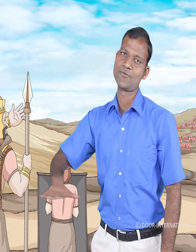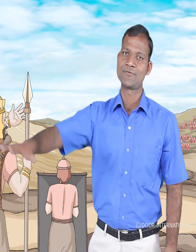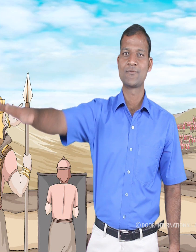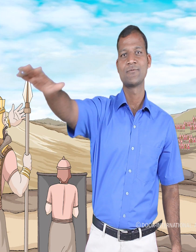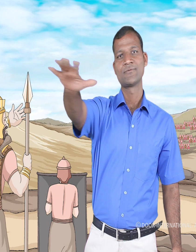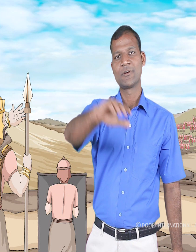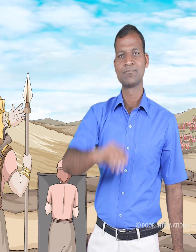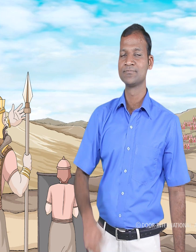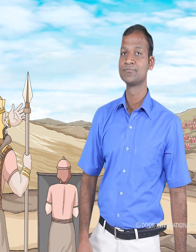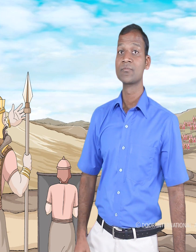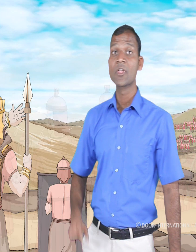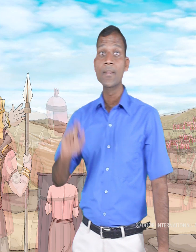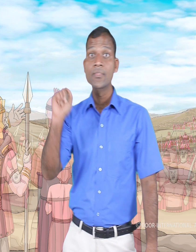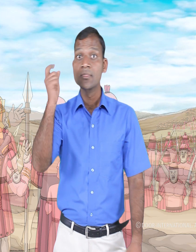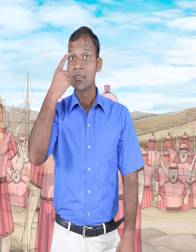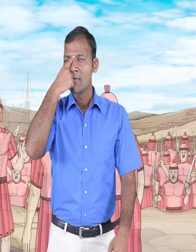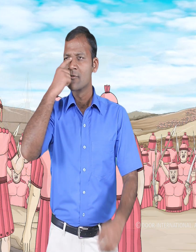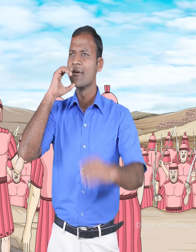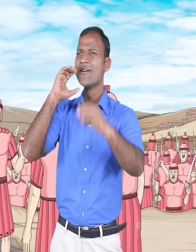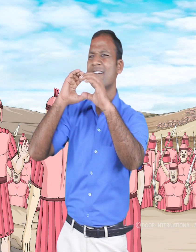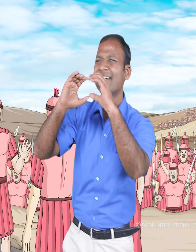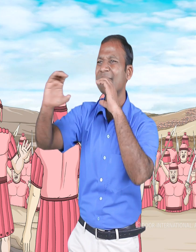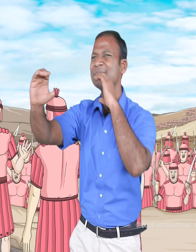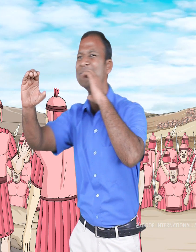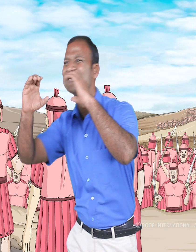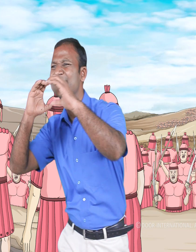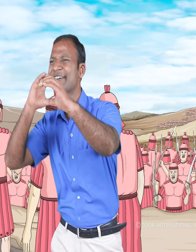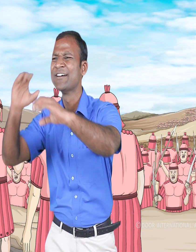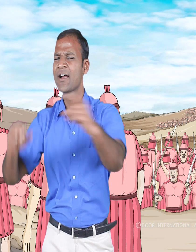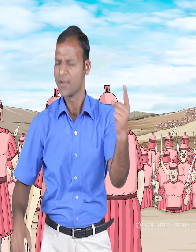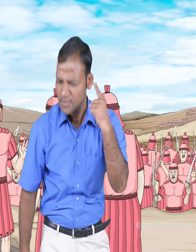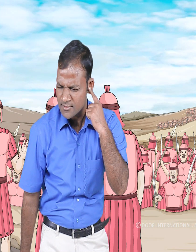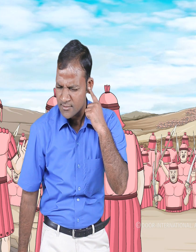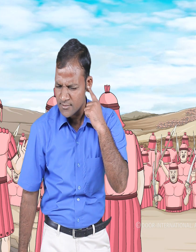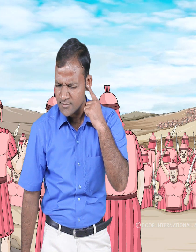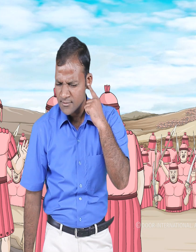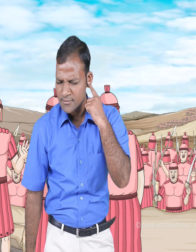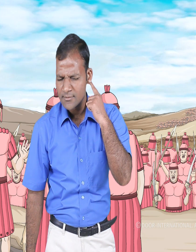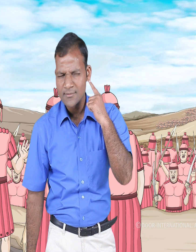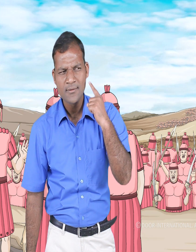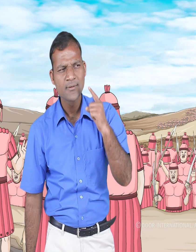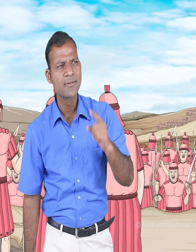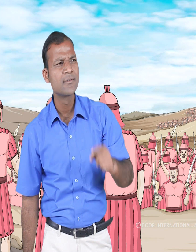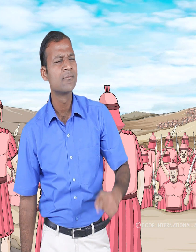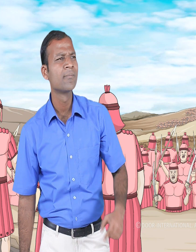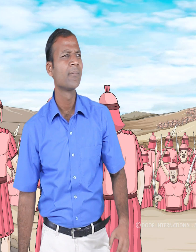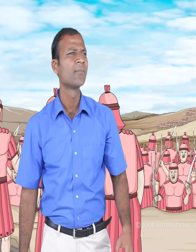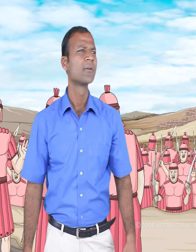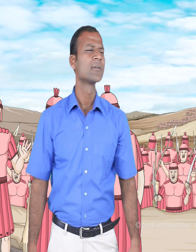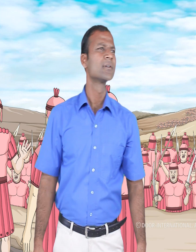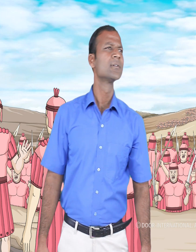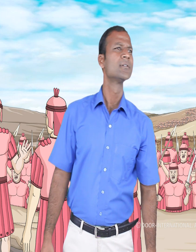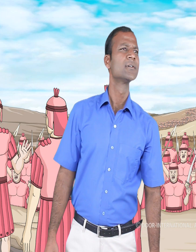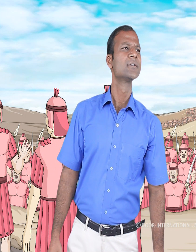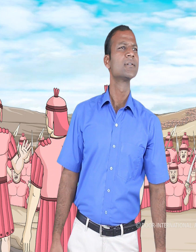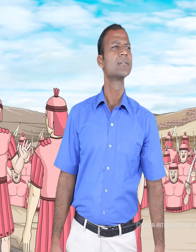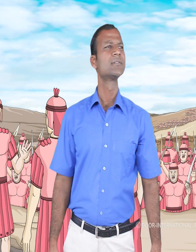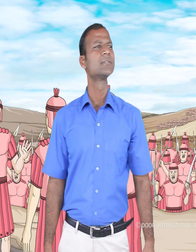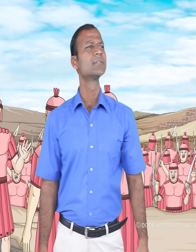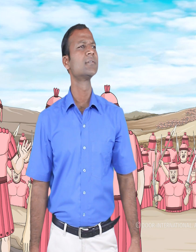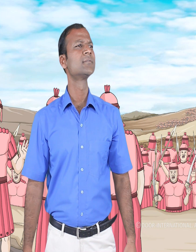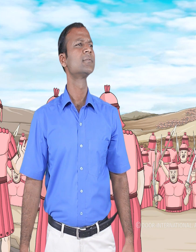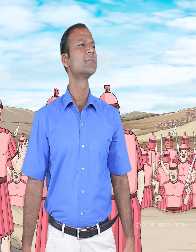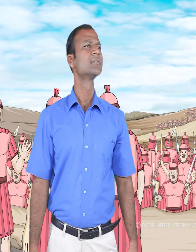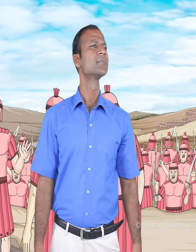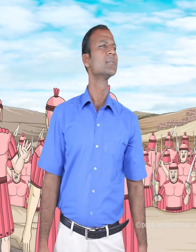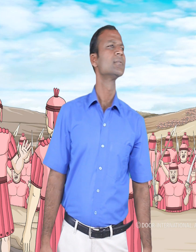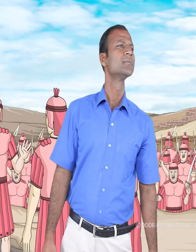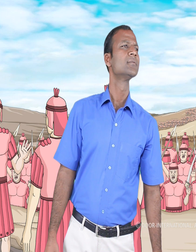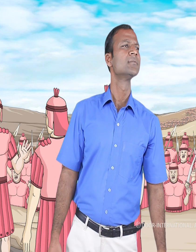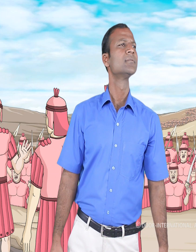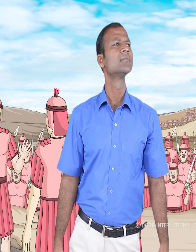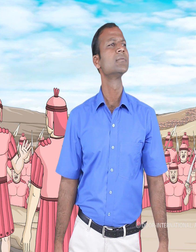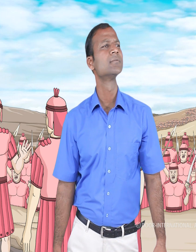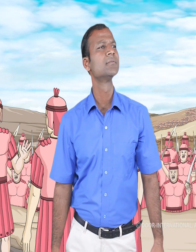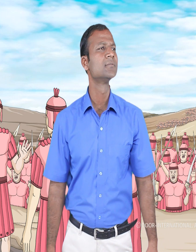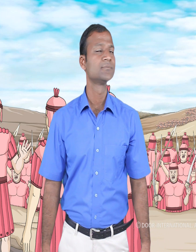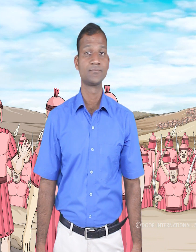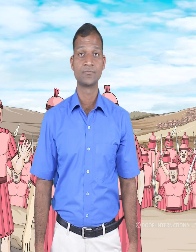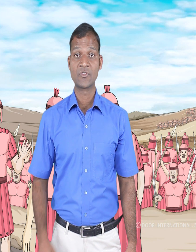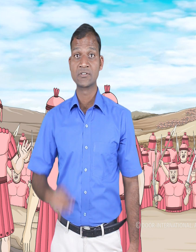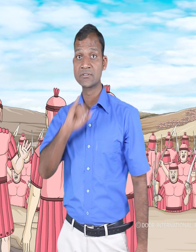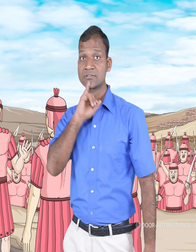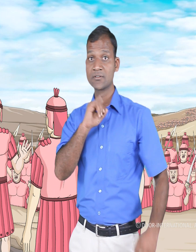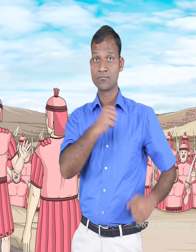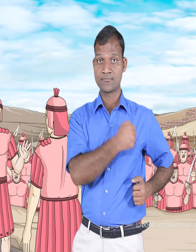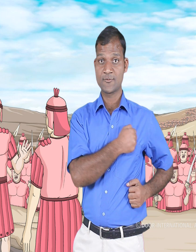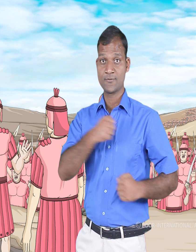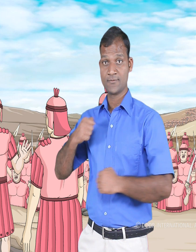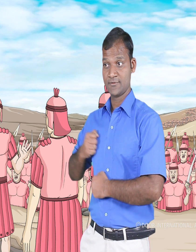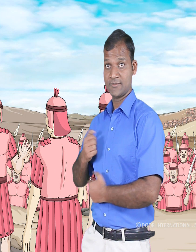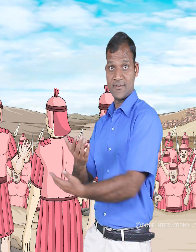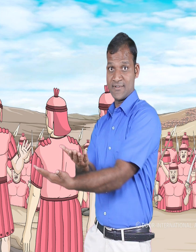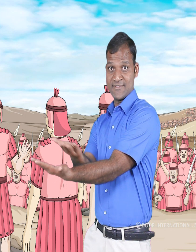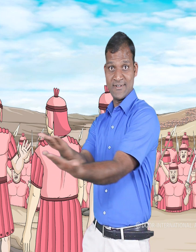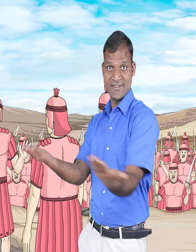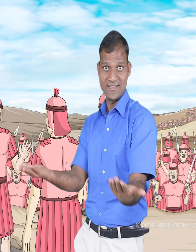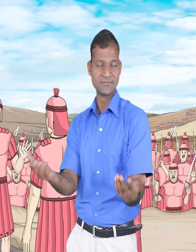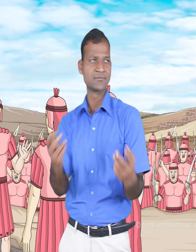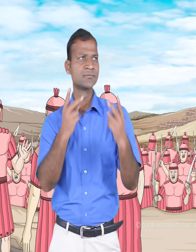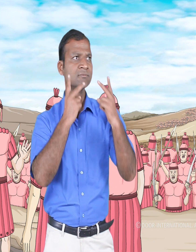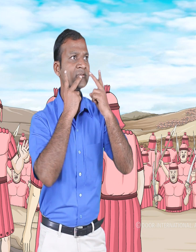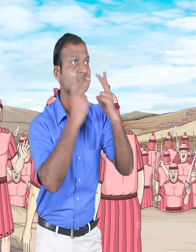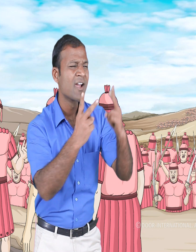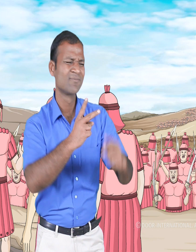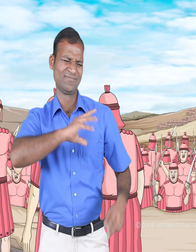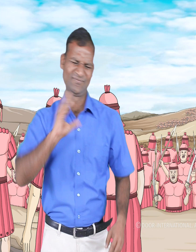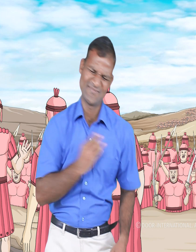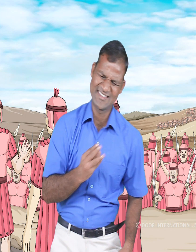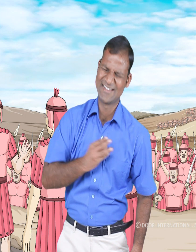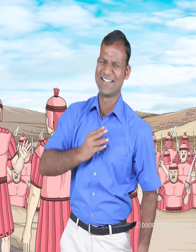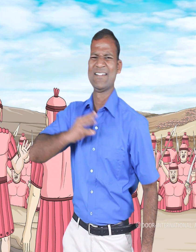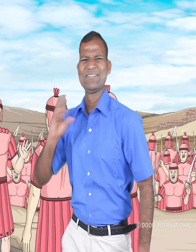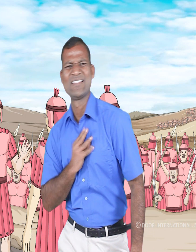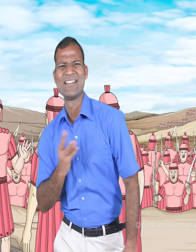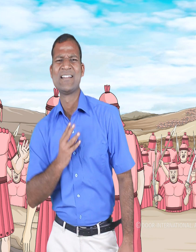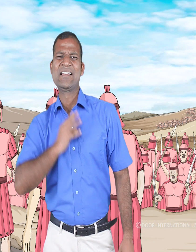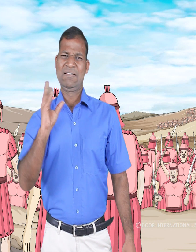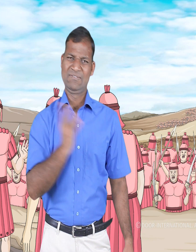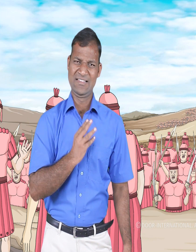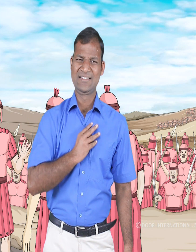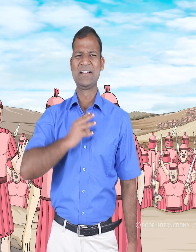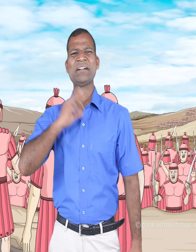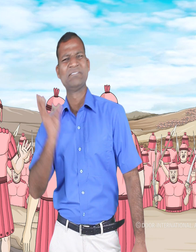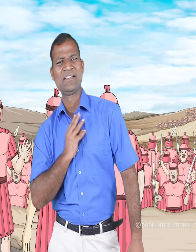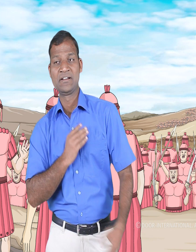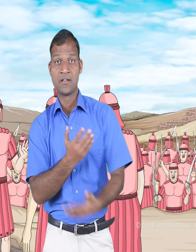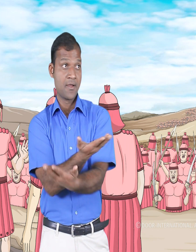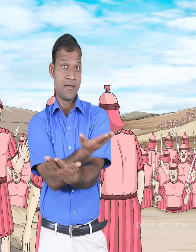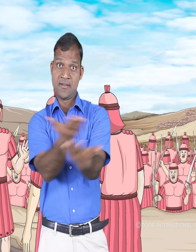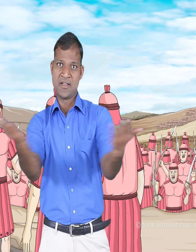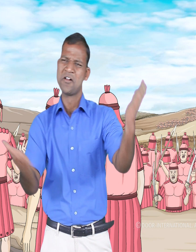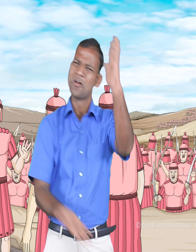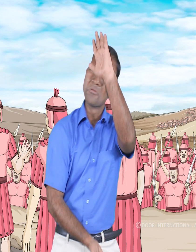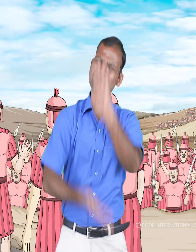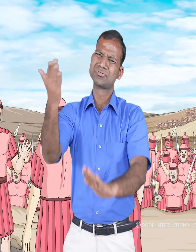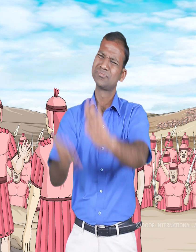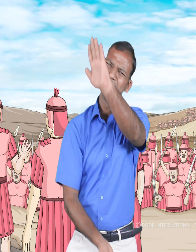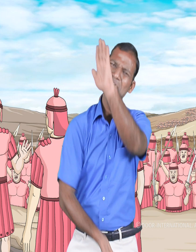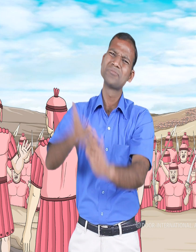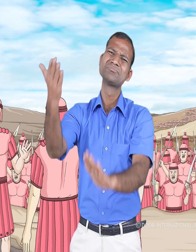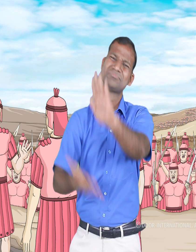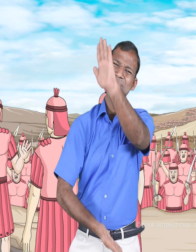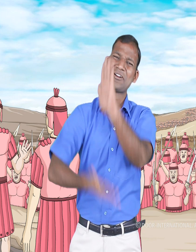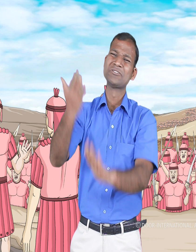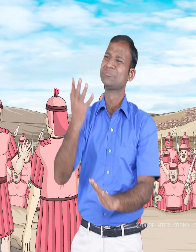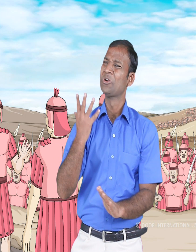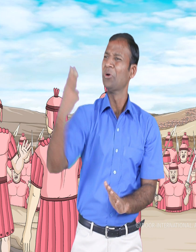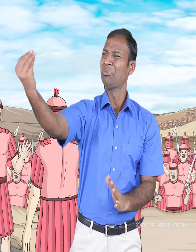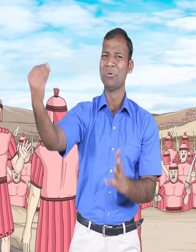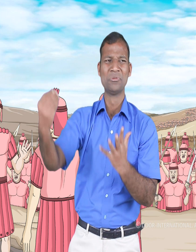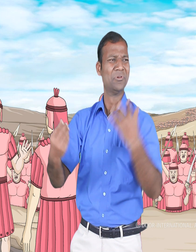When all the men of Israel saw Goliath, they fled from him in great fear.